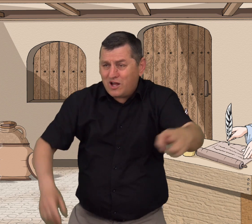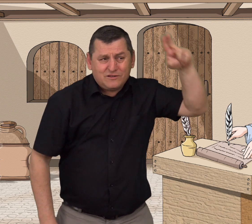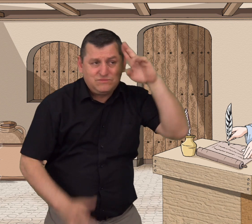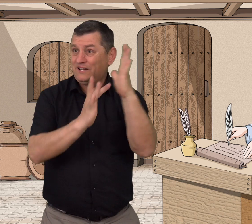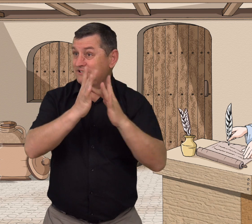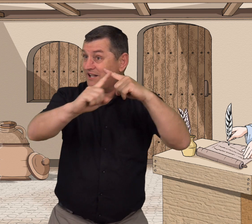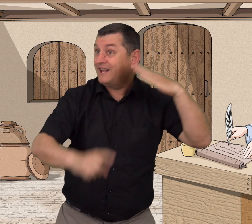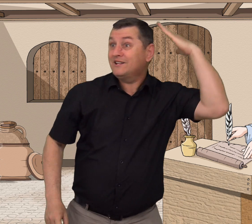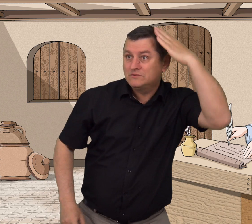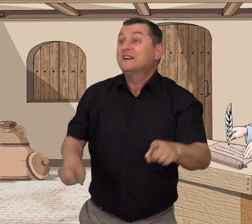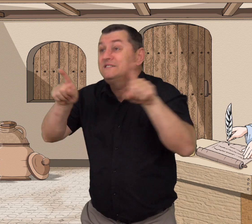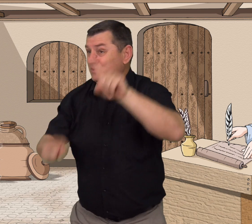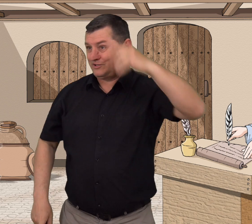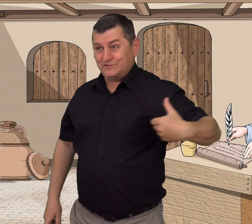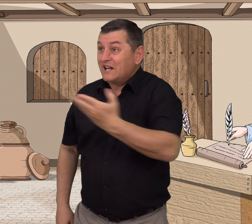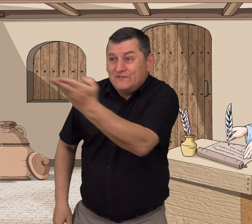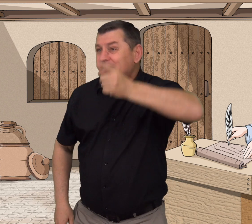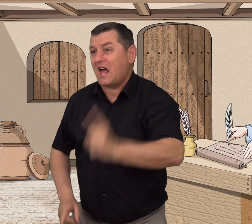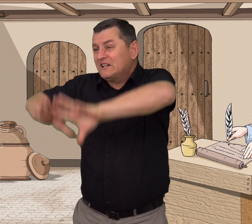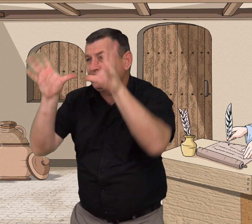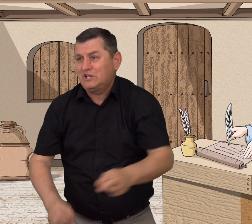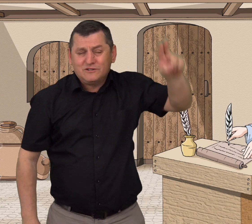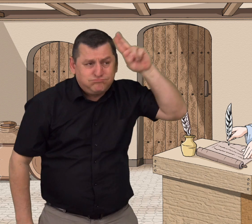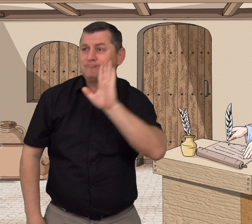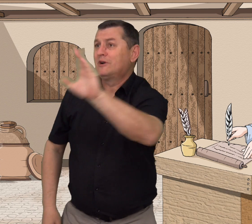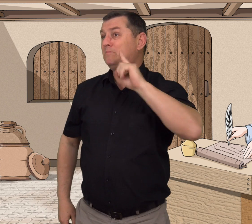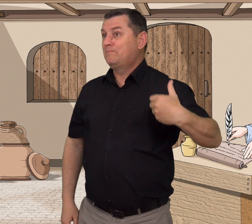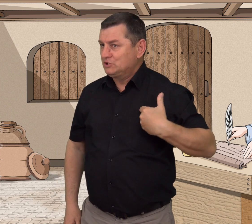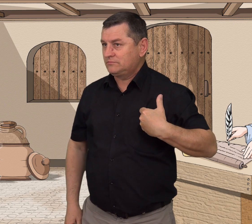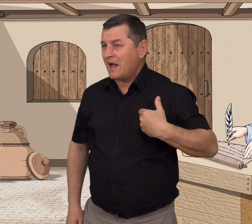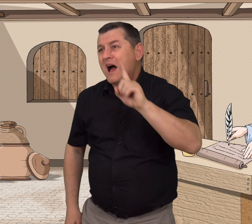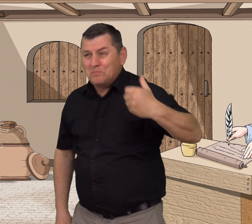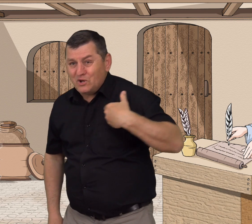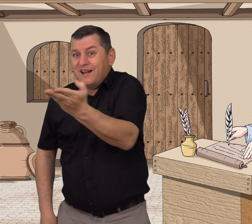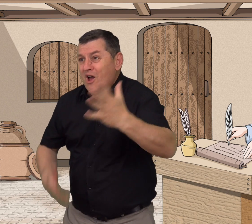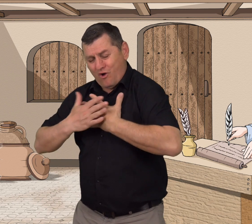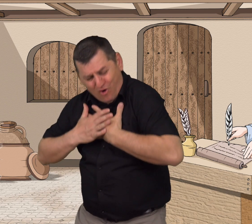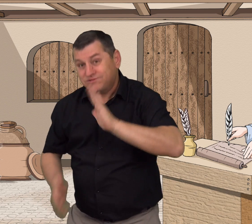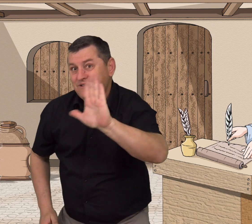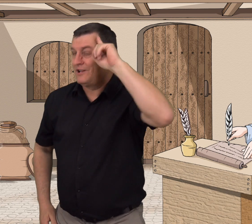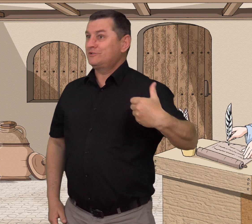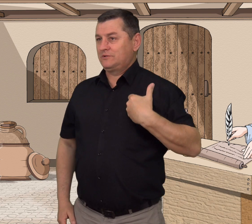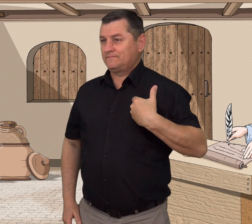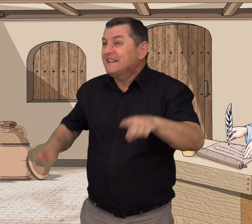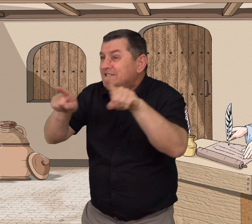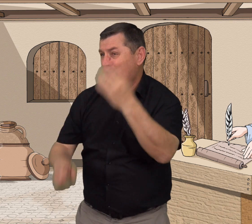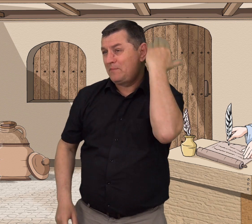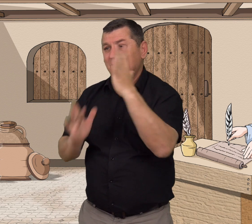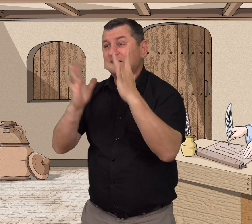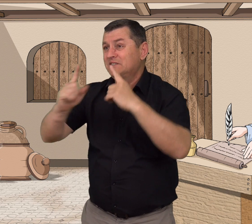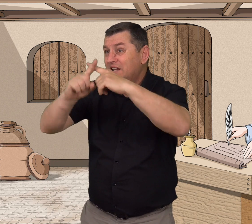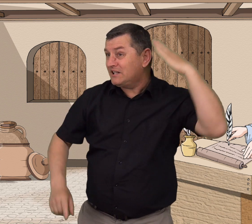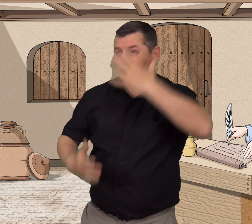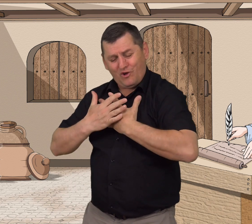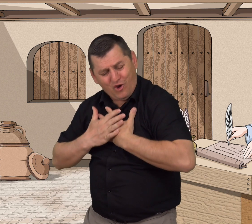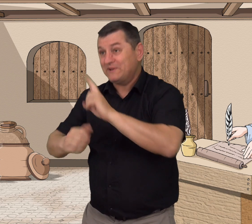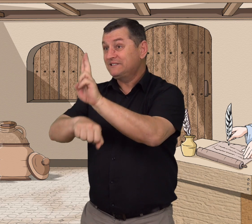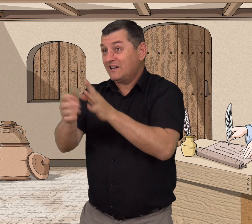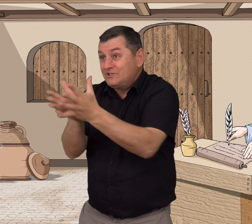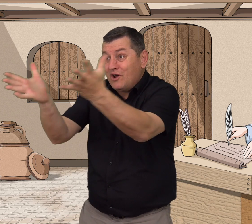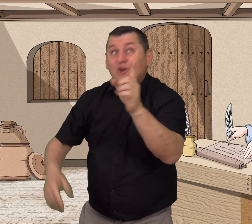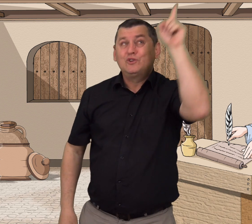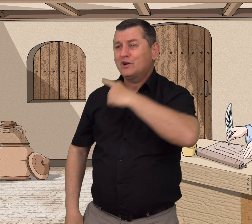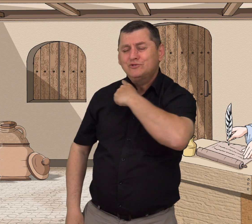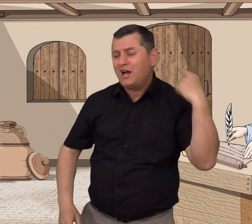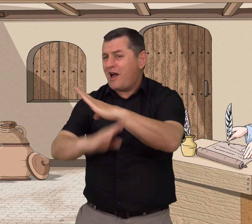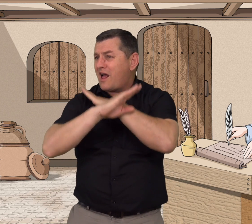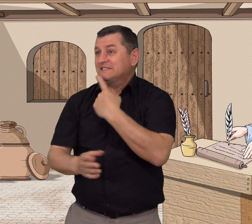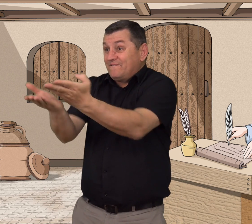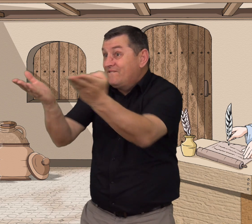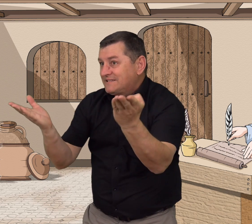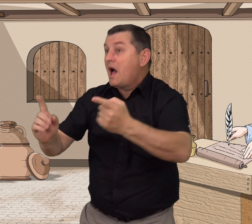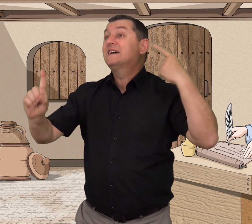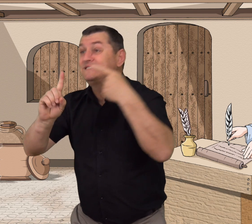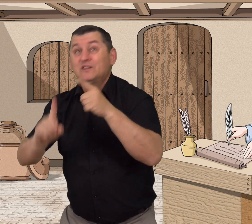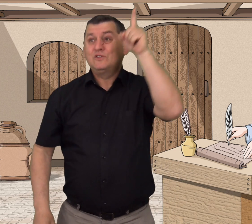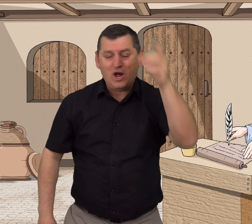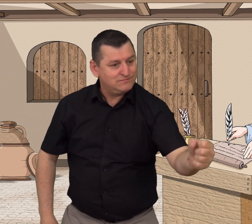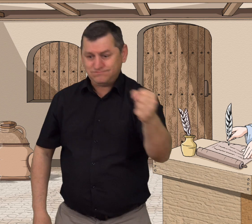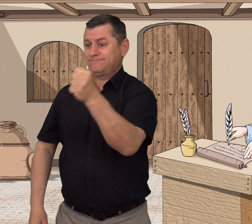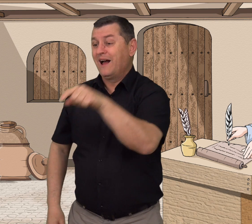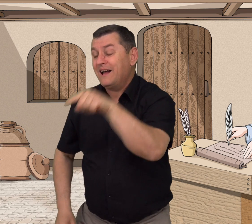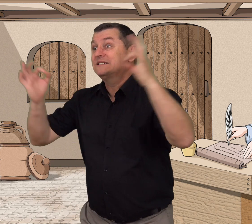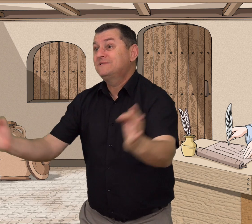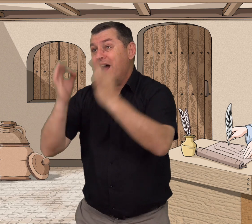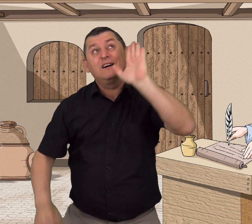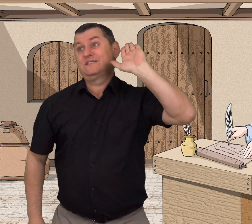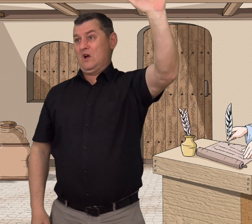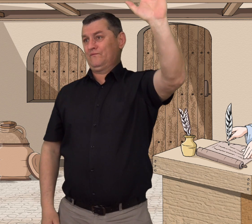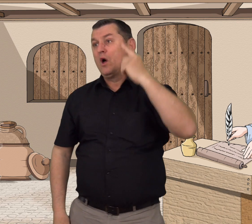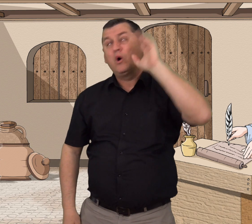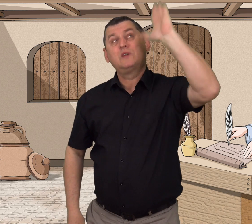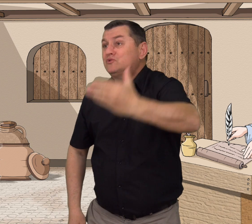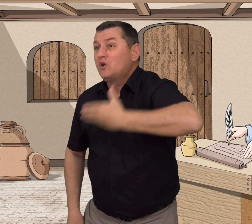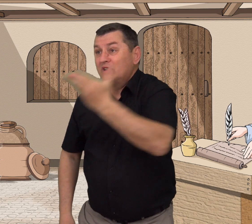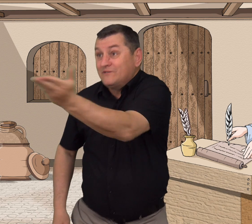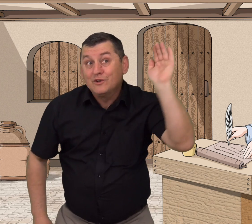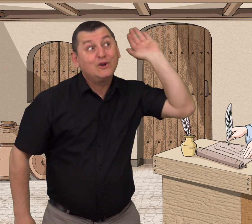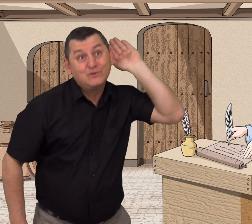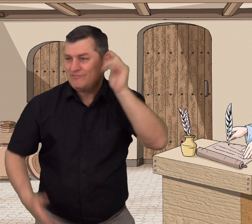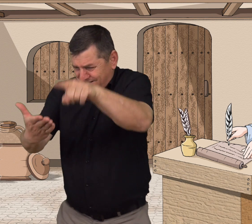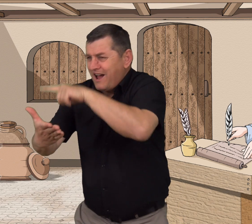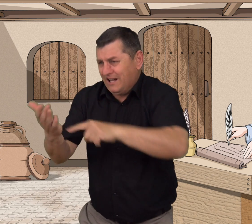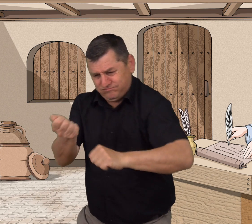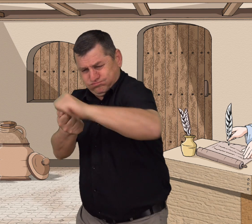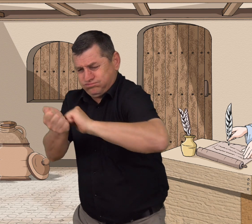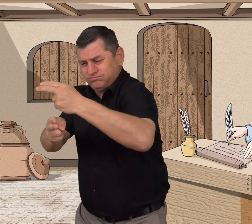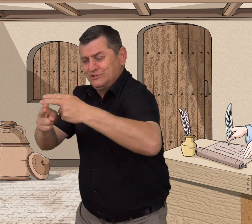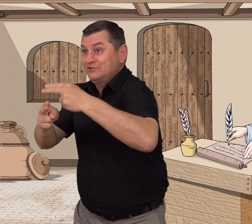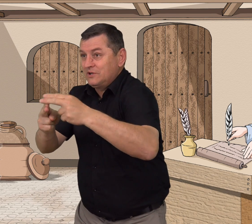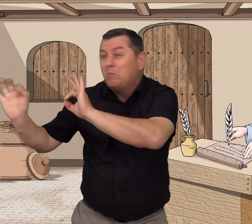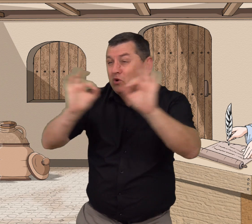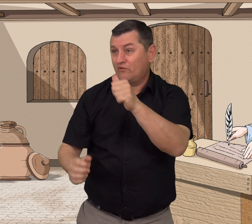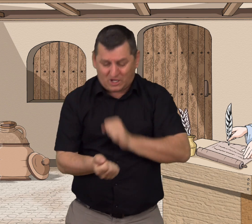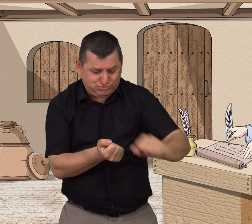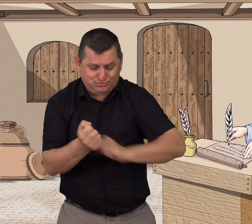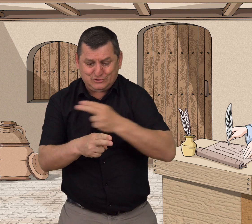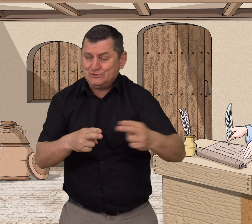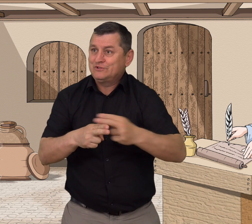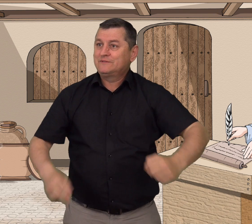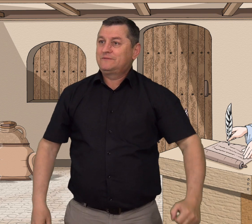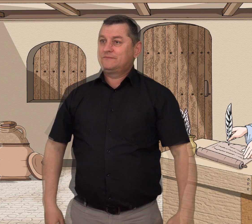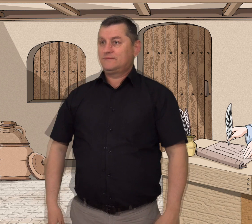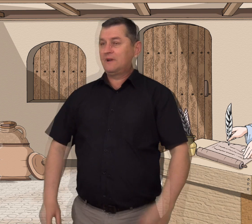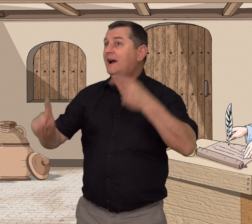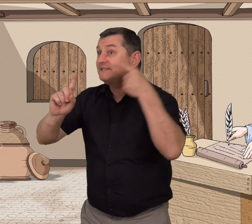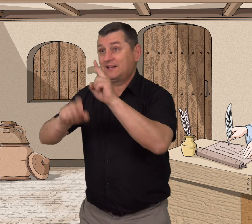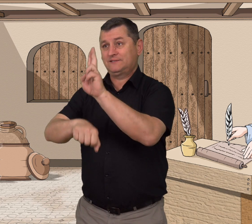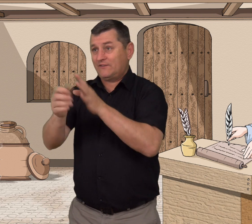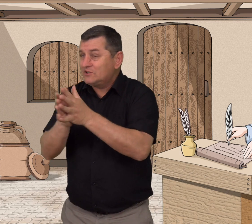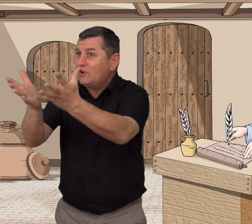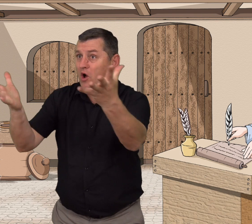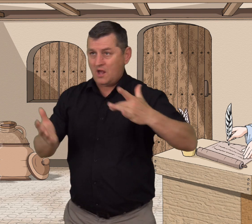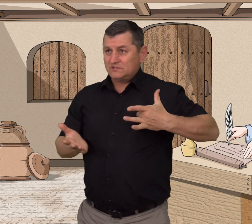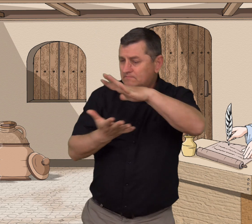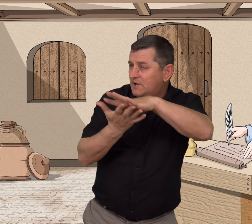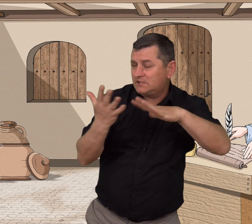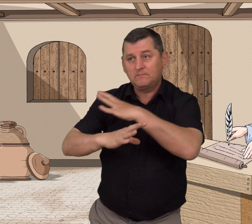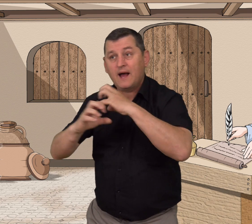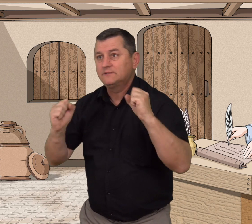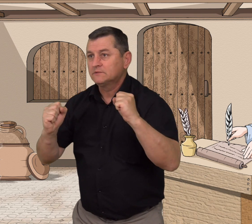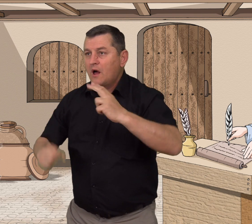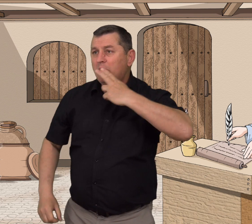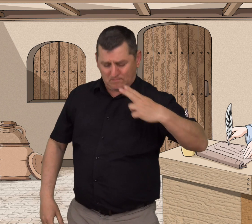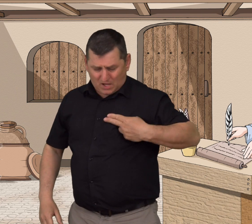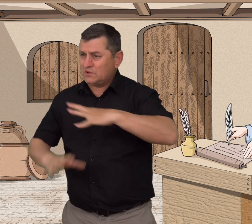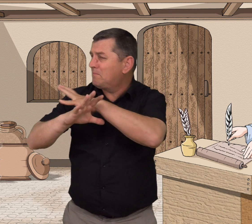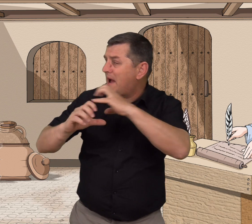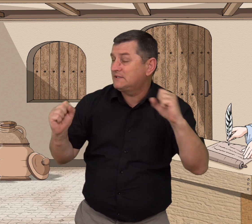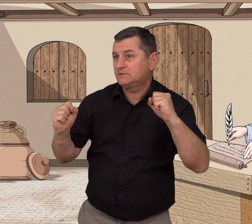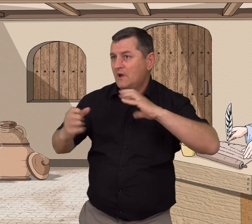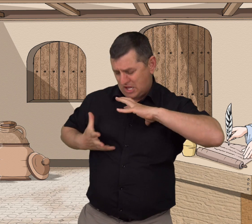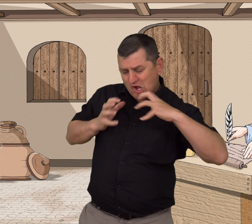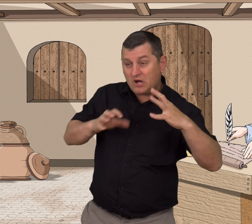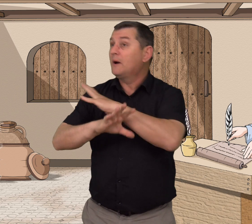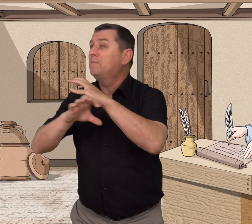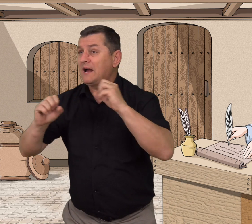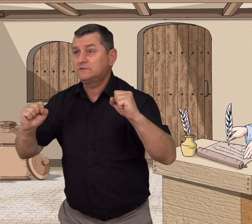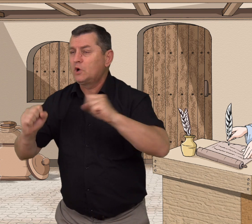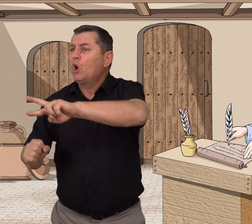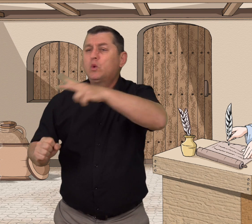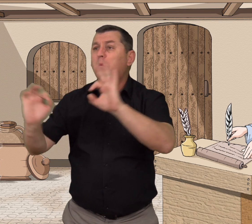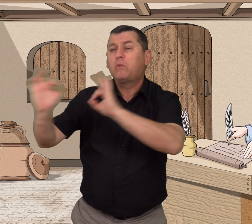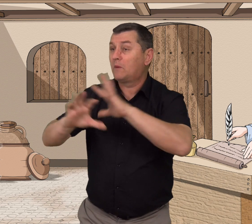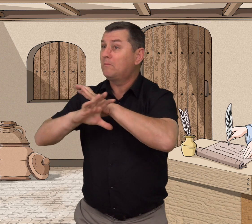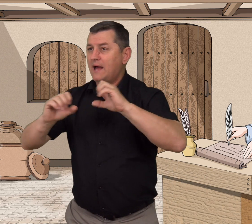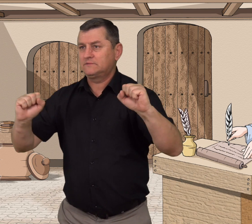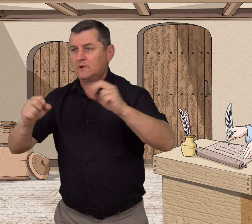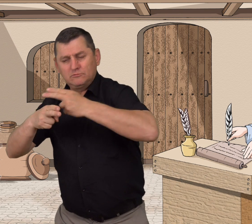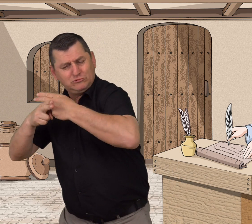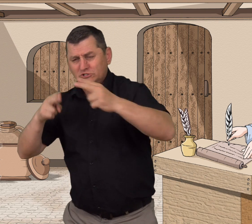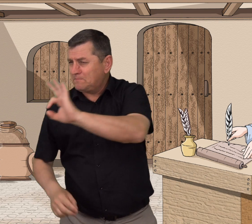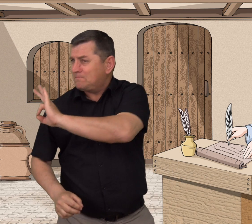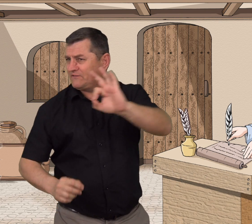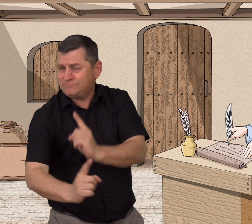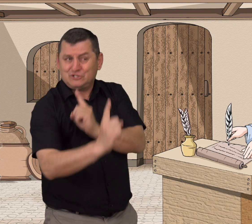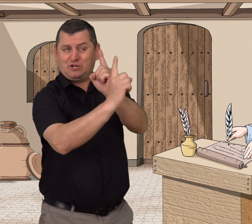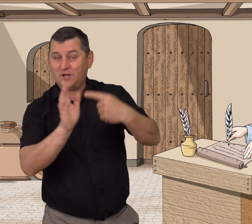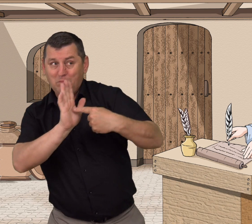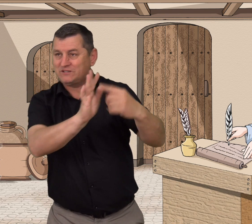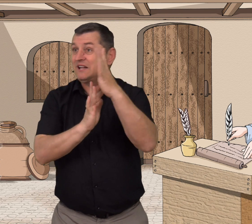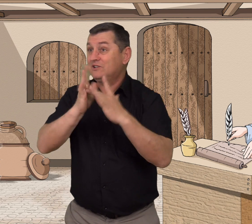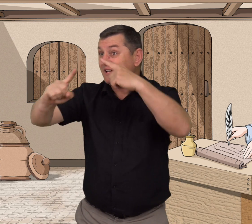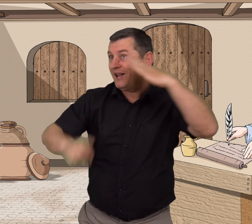Husbands, love your wives, just as Christ loved the church and gave Himself up for her to sanctify her, cleansing her by the washing with water through the word, and to present her to Himself as a glorious church, without stain or wrinkle or any such blemish, but holy and blameless.